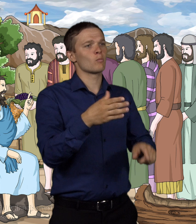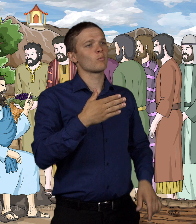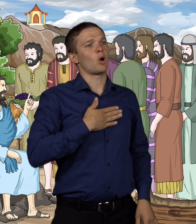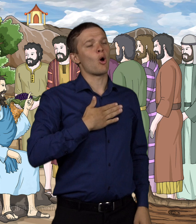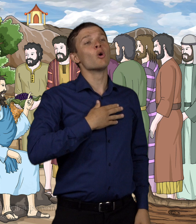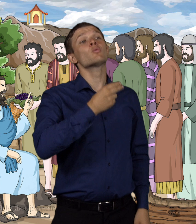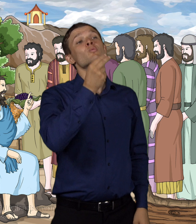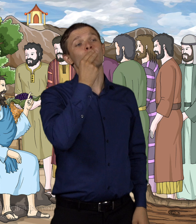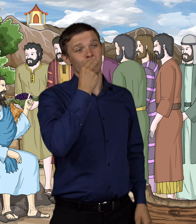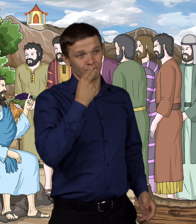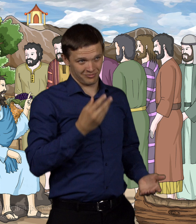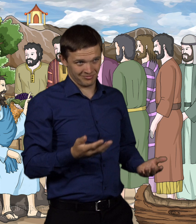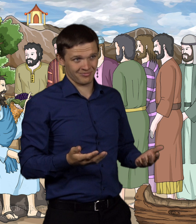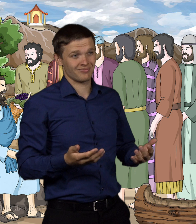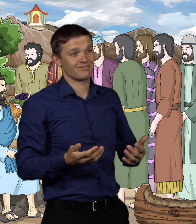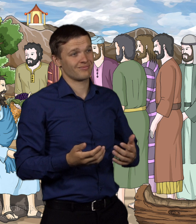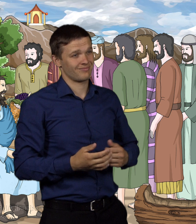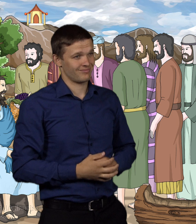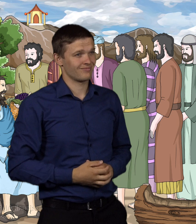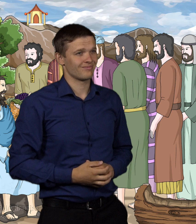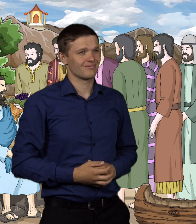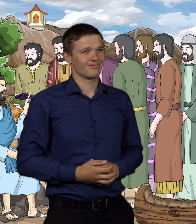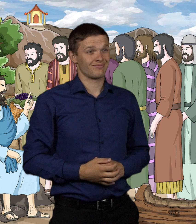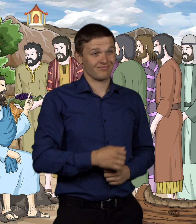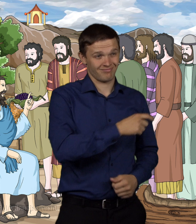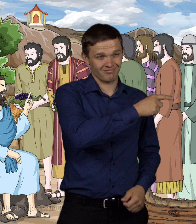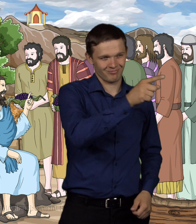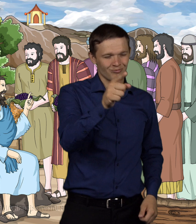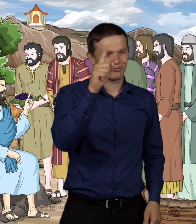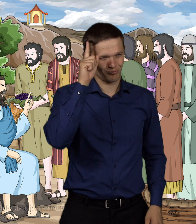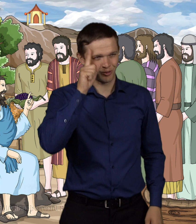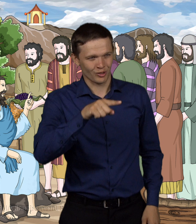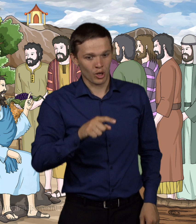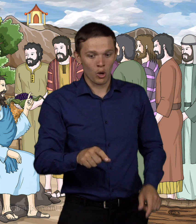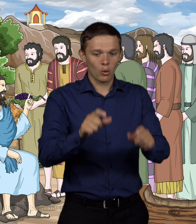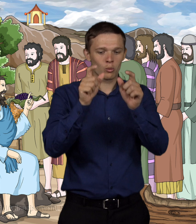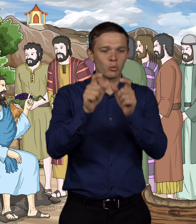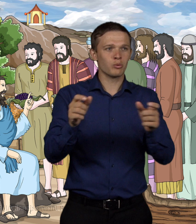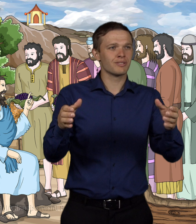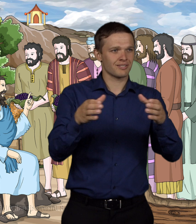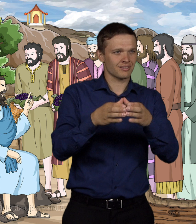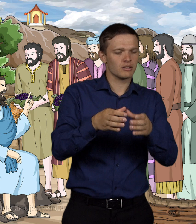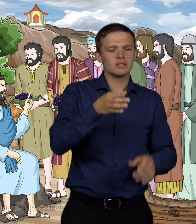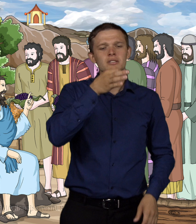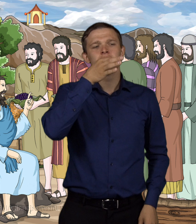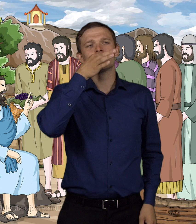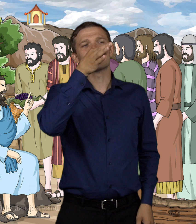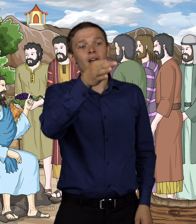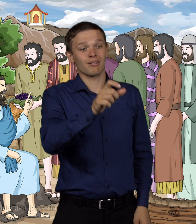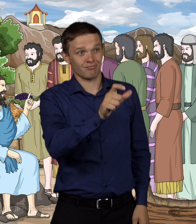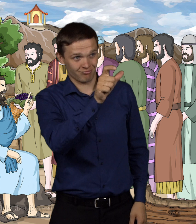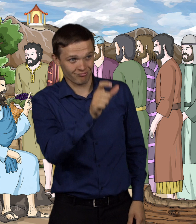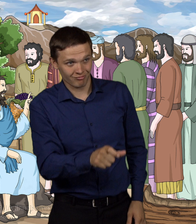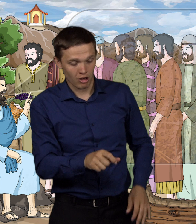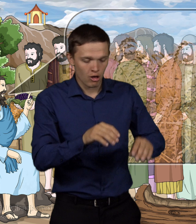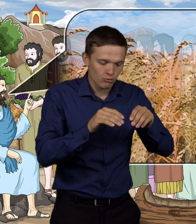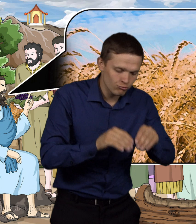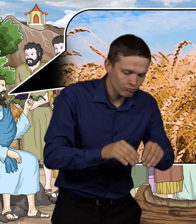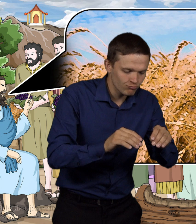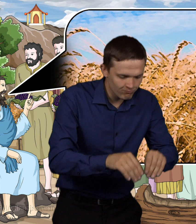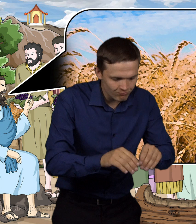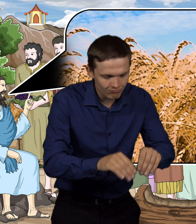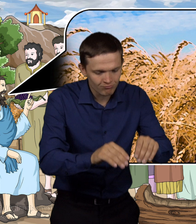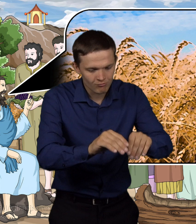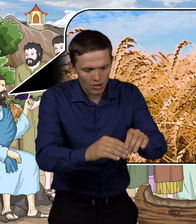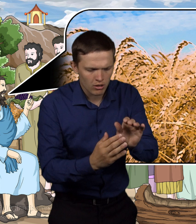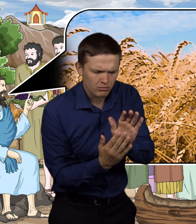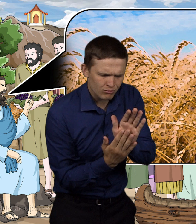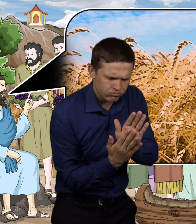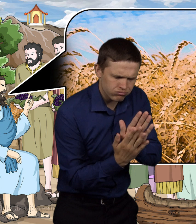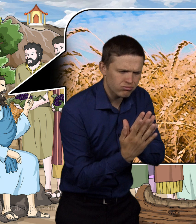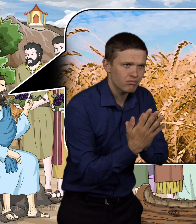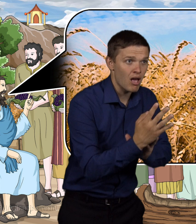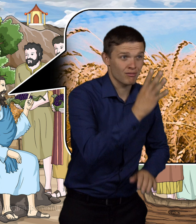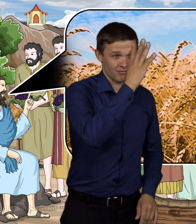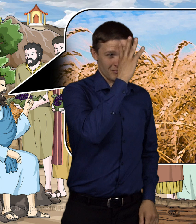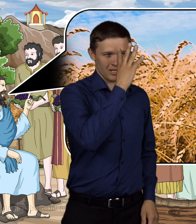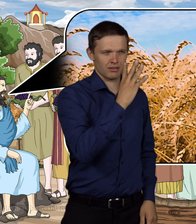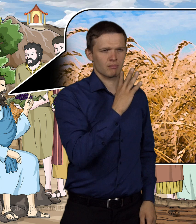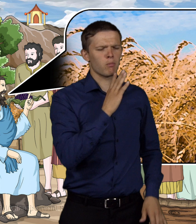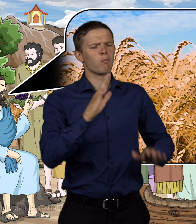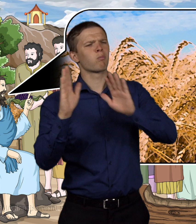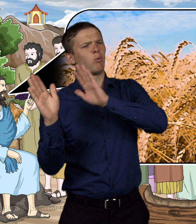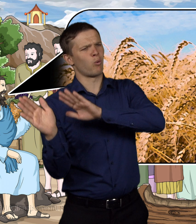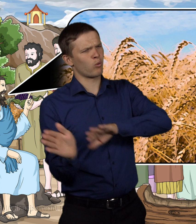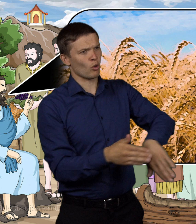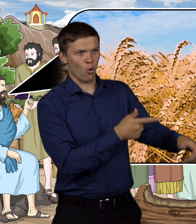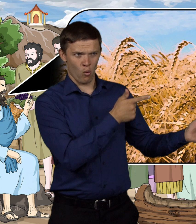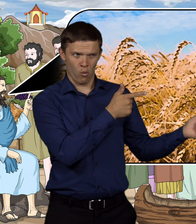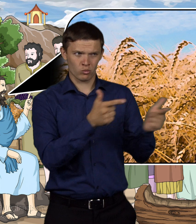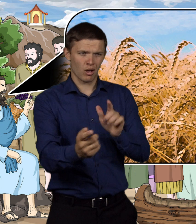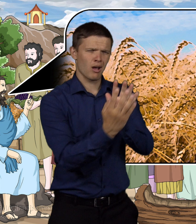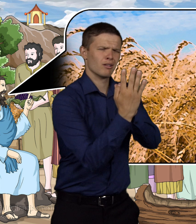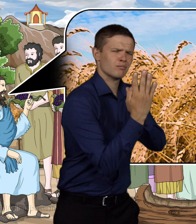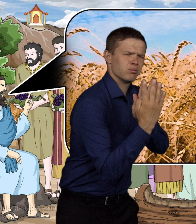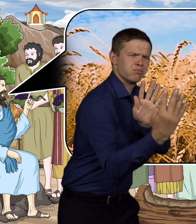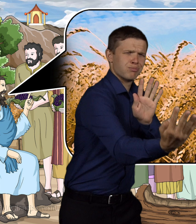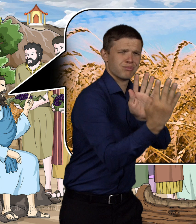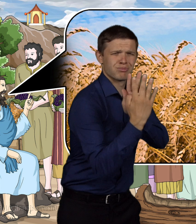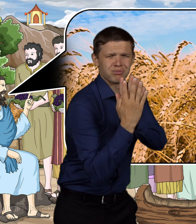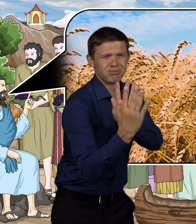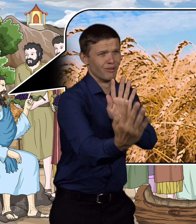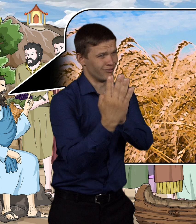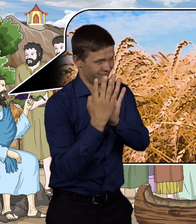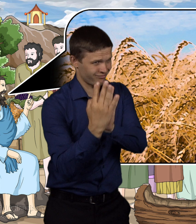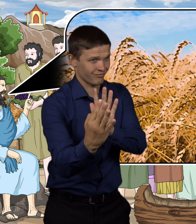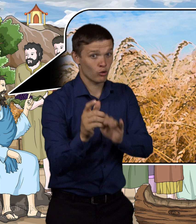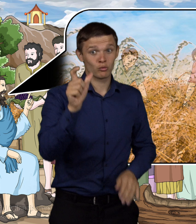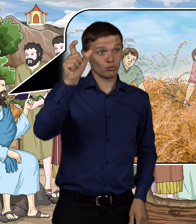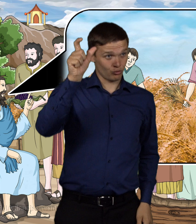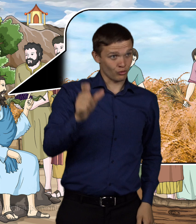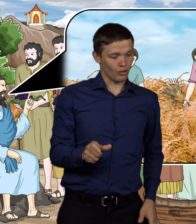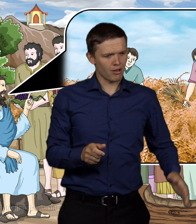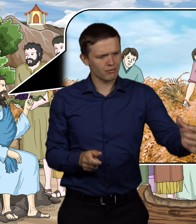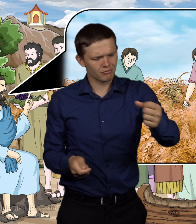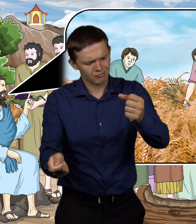I tell you, lift up your eyes and look at the fields, for they are ripe for harvest.